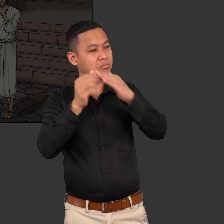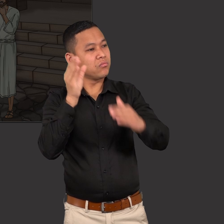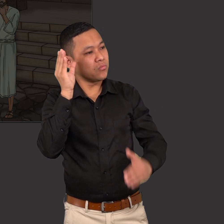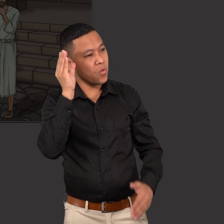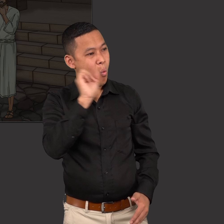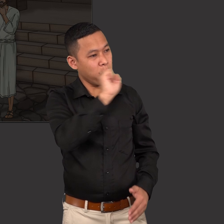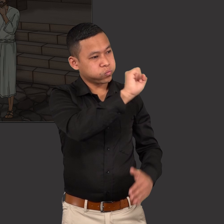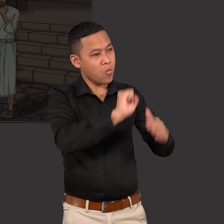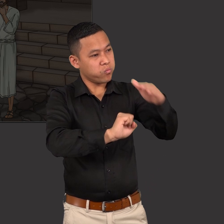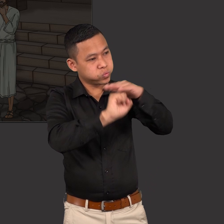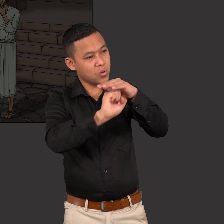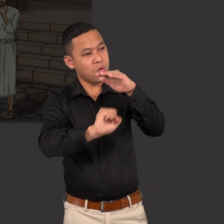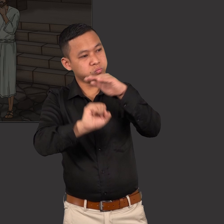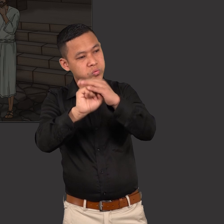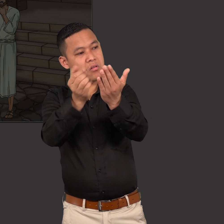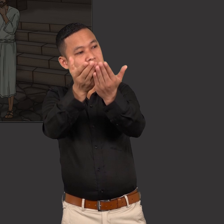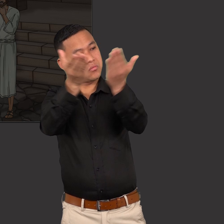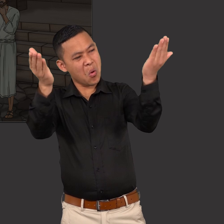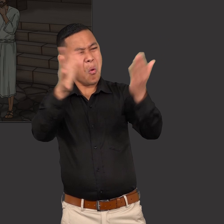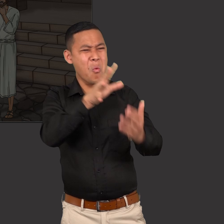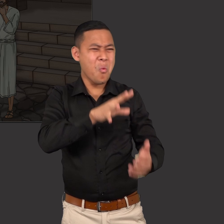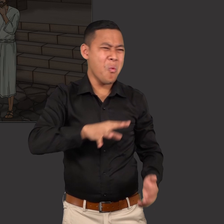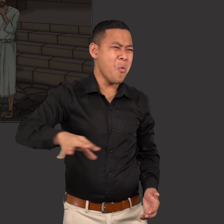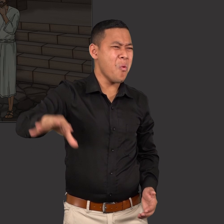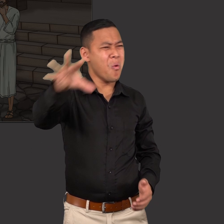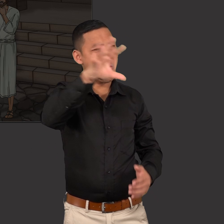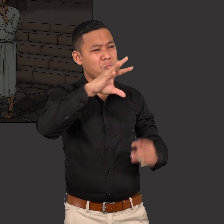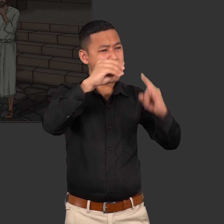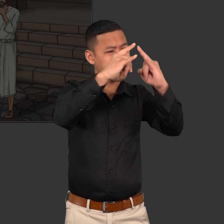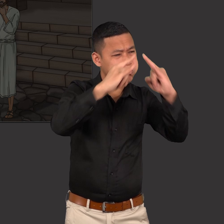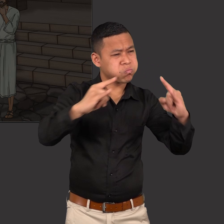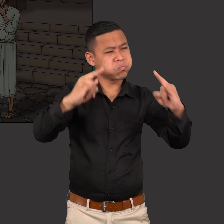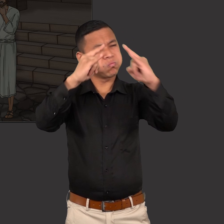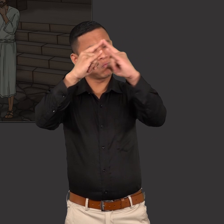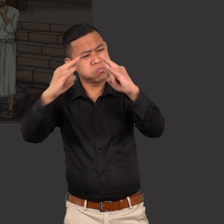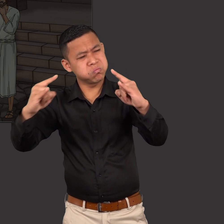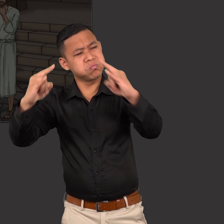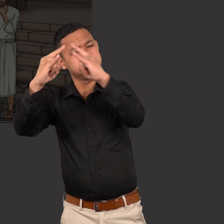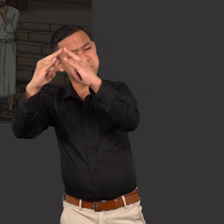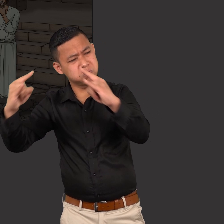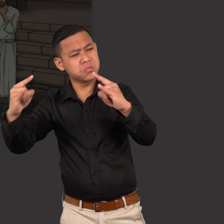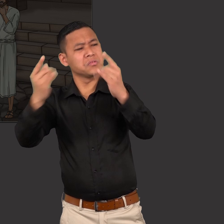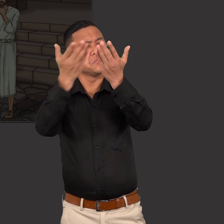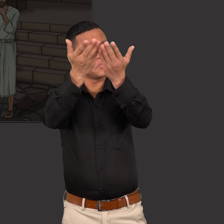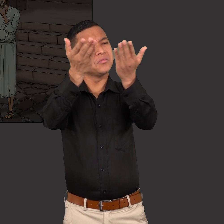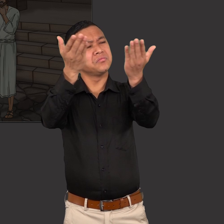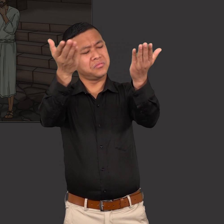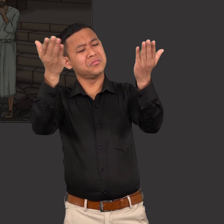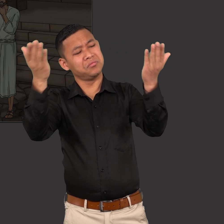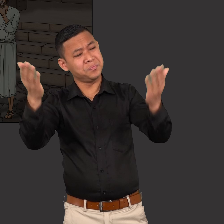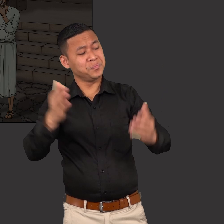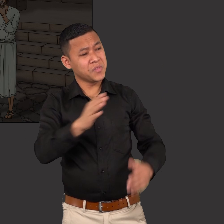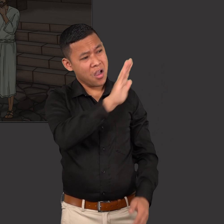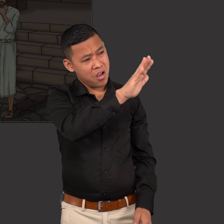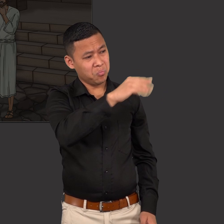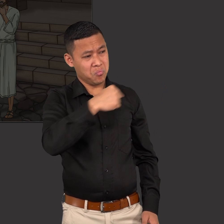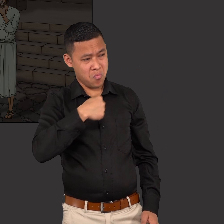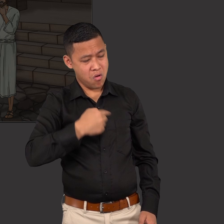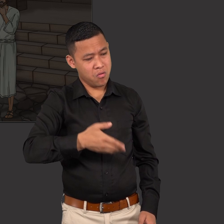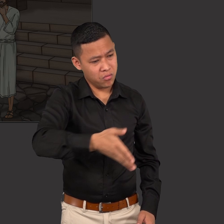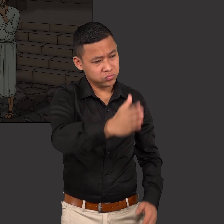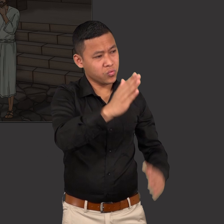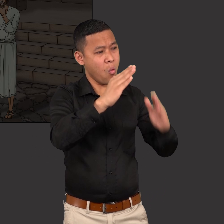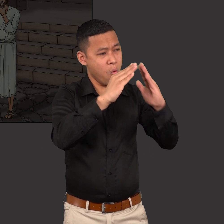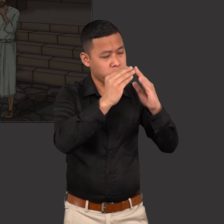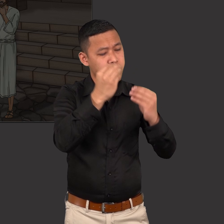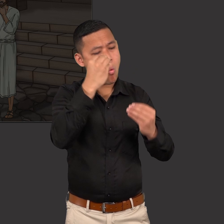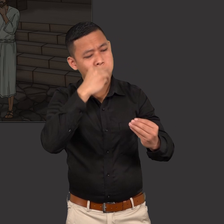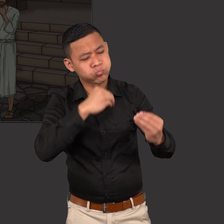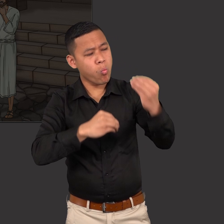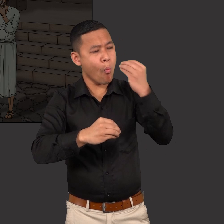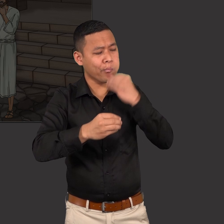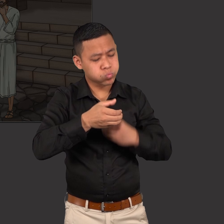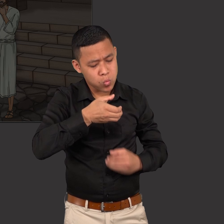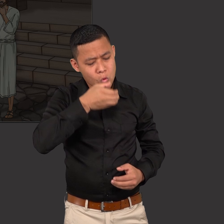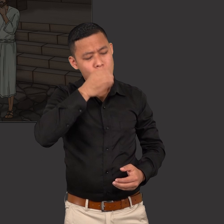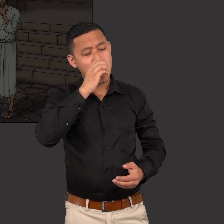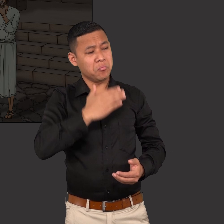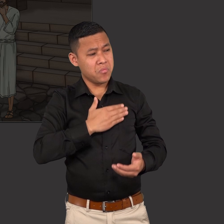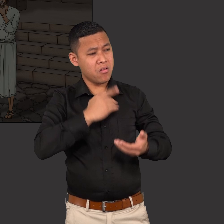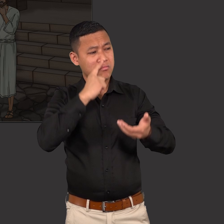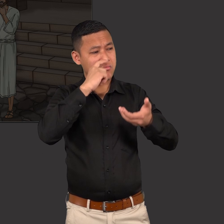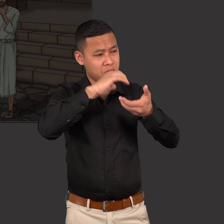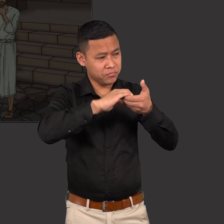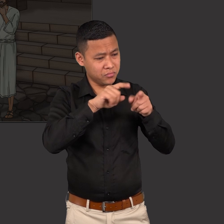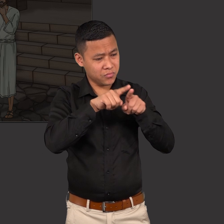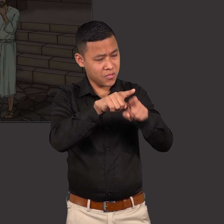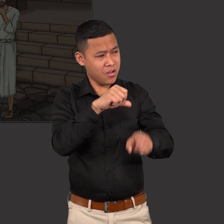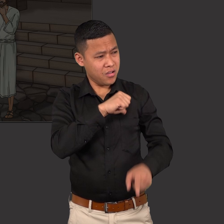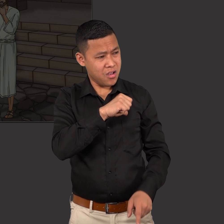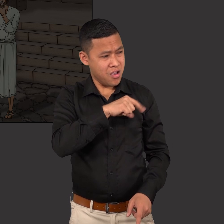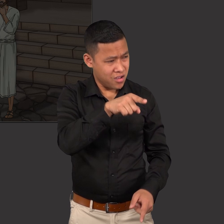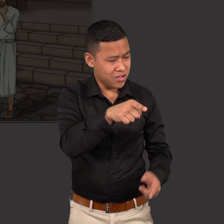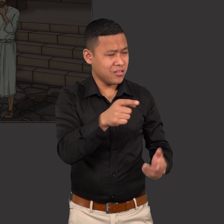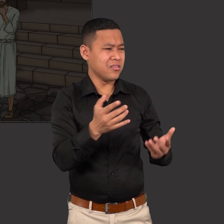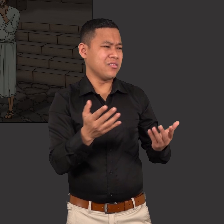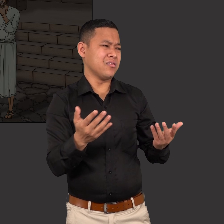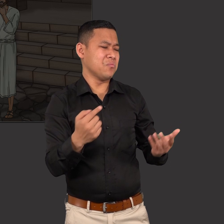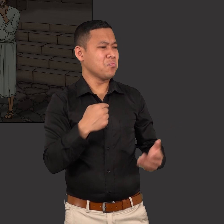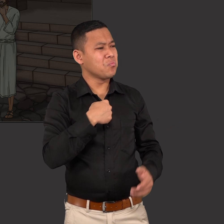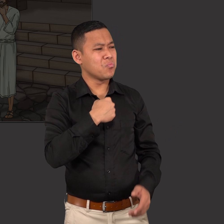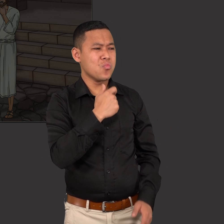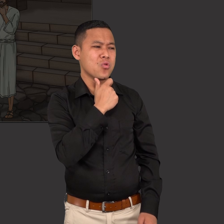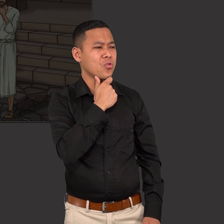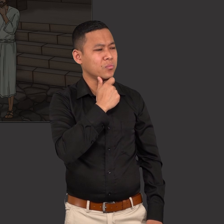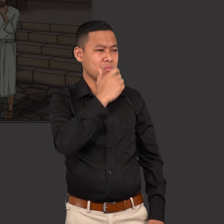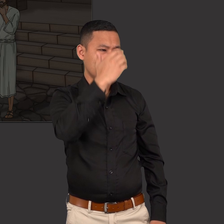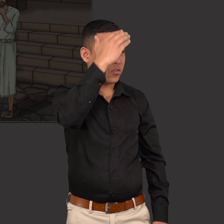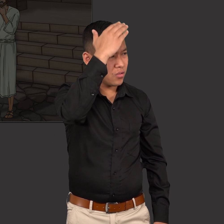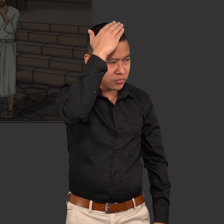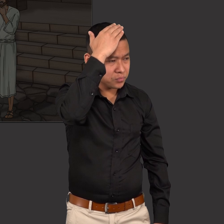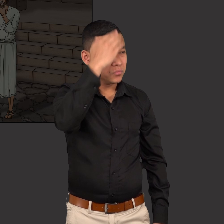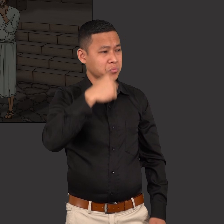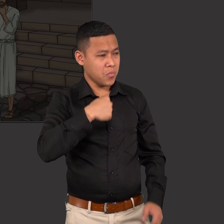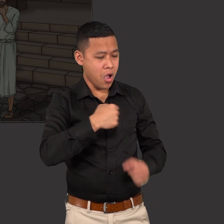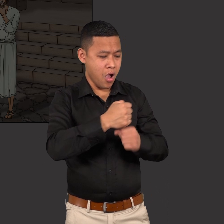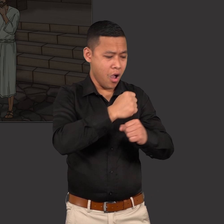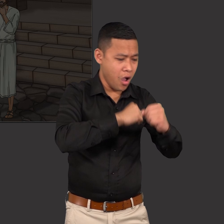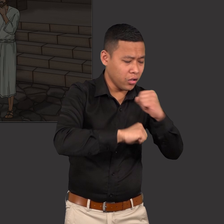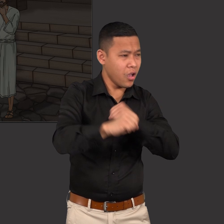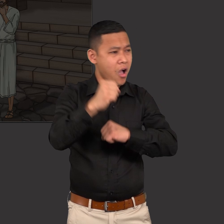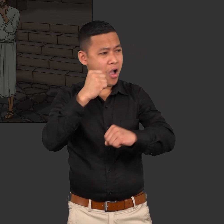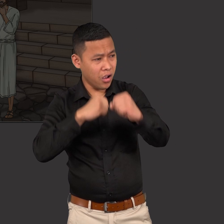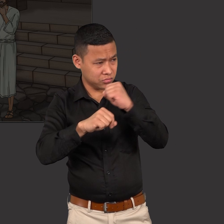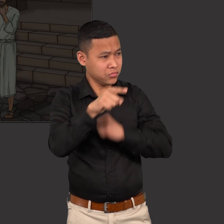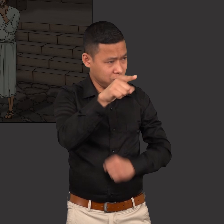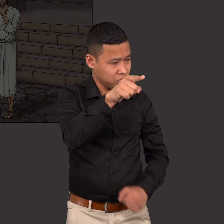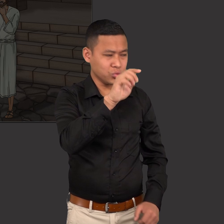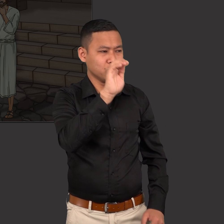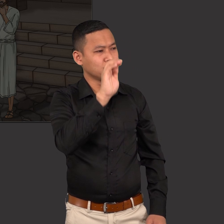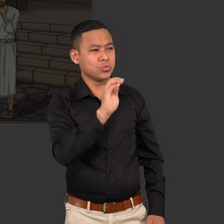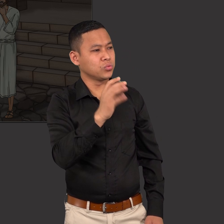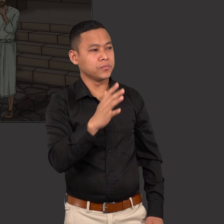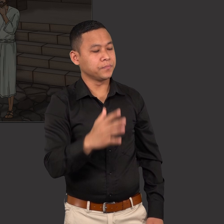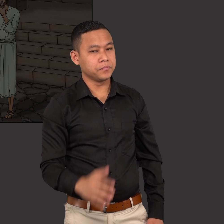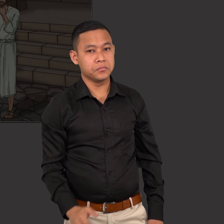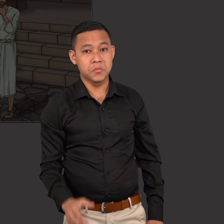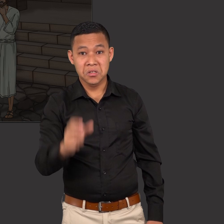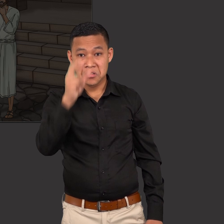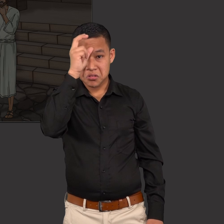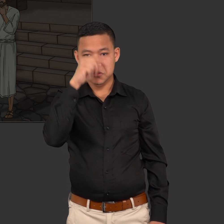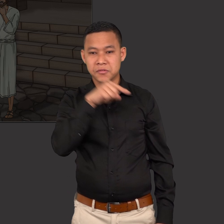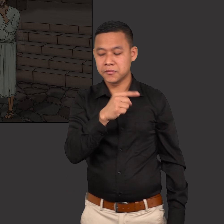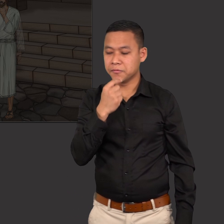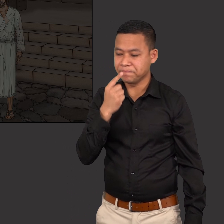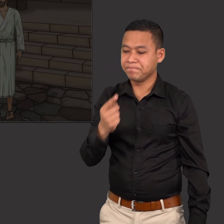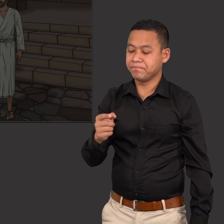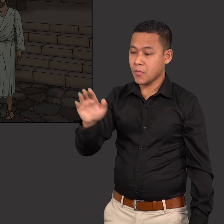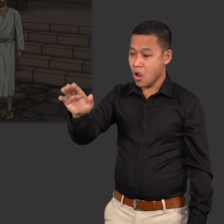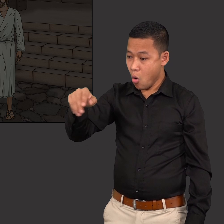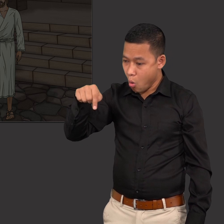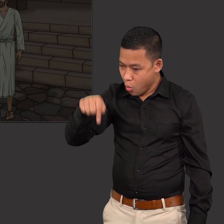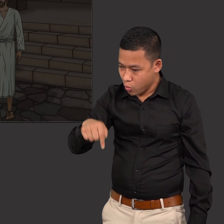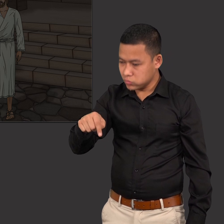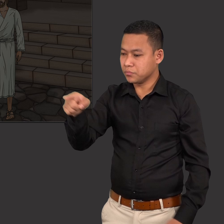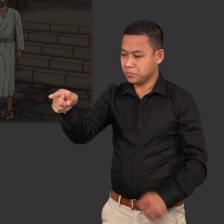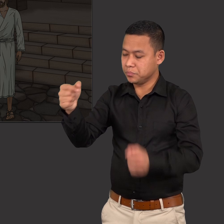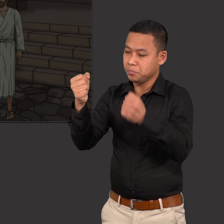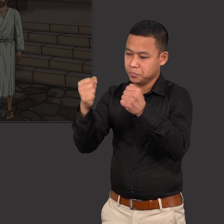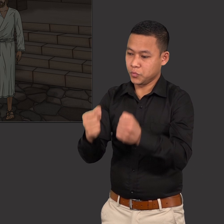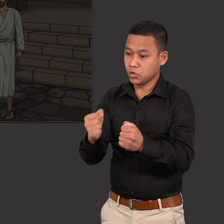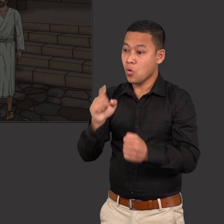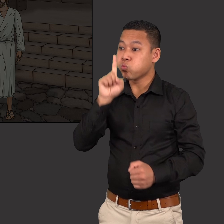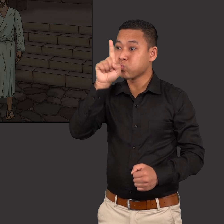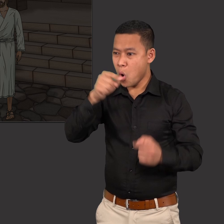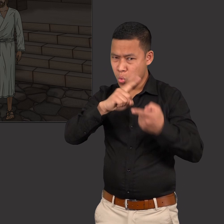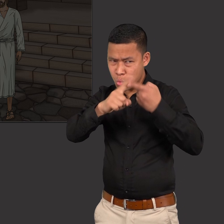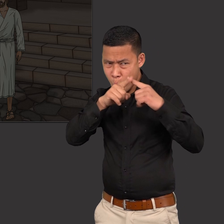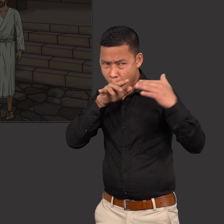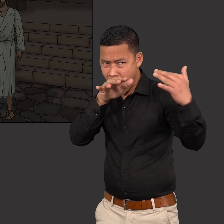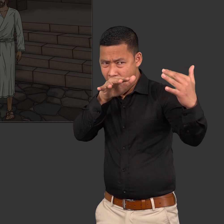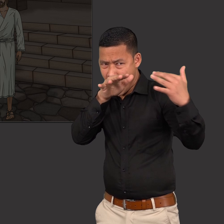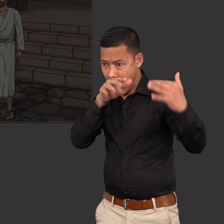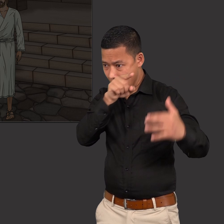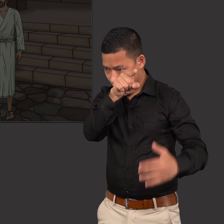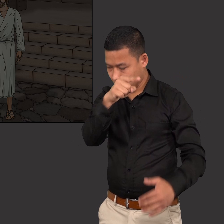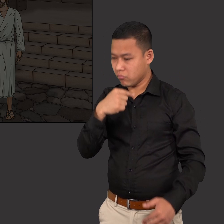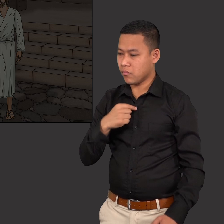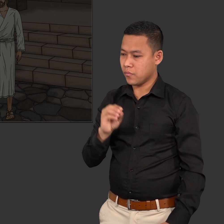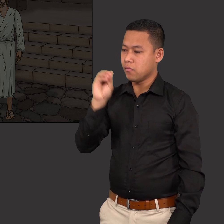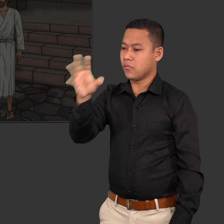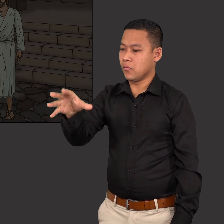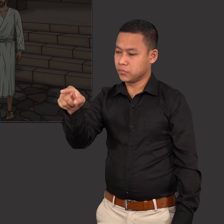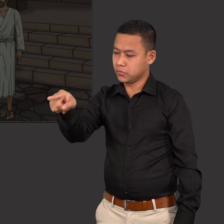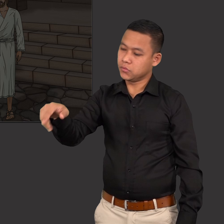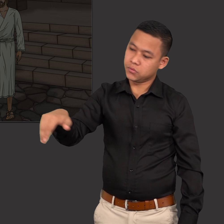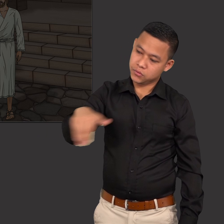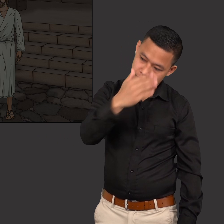How can I go to my house to eat and drink and sleep with my wife? As surely as you live, and as your soul lives, I will not do such a thing!”